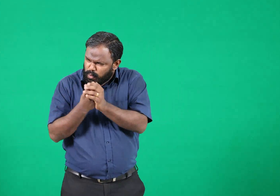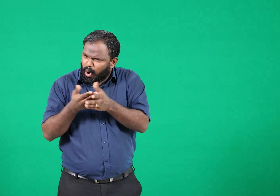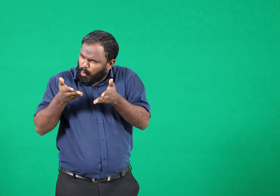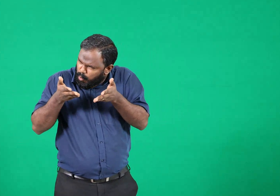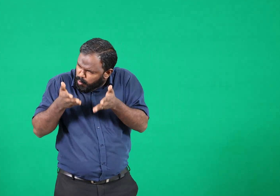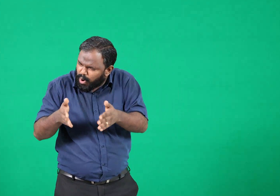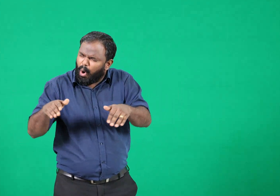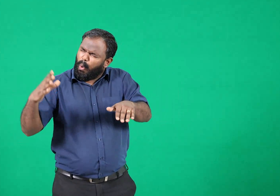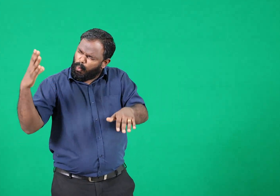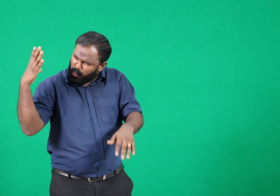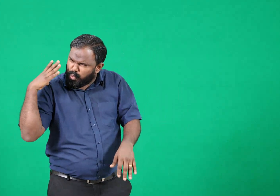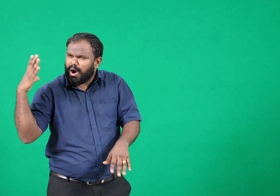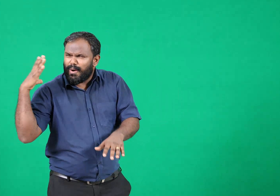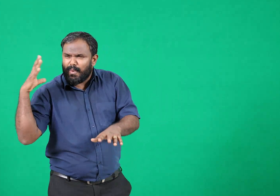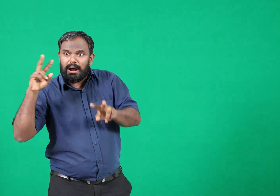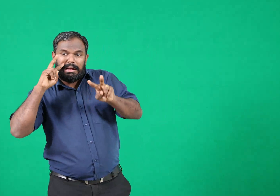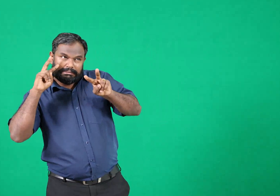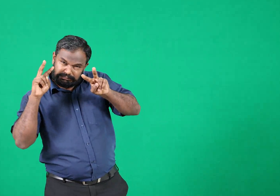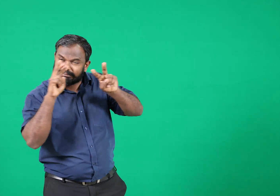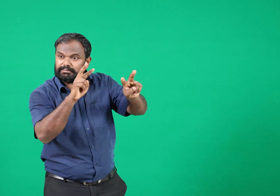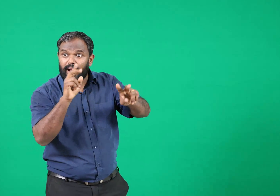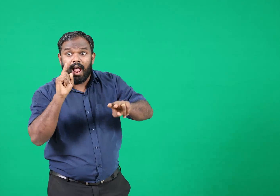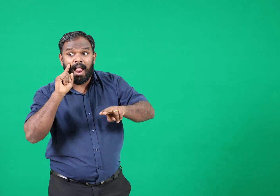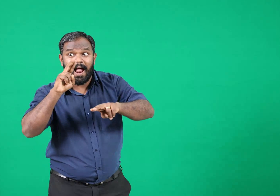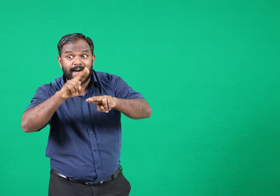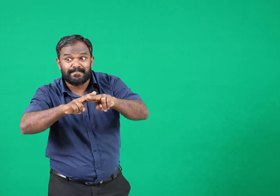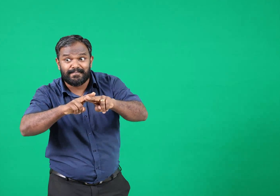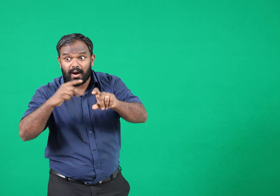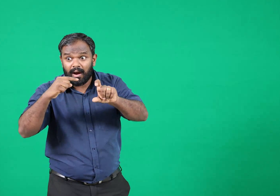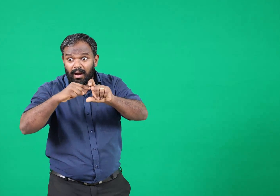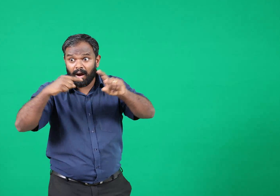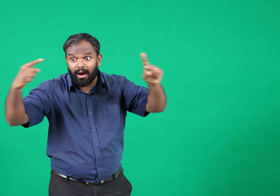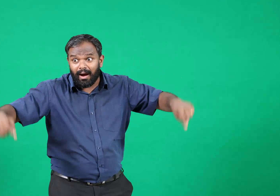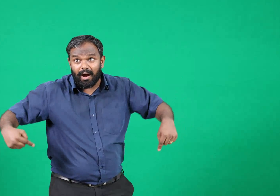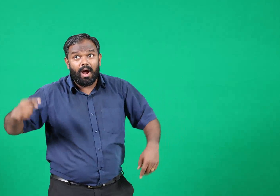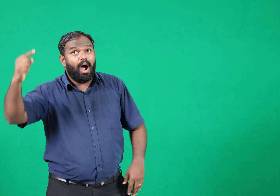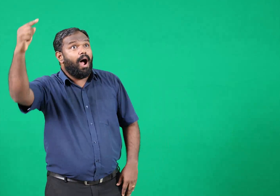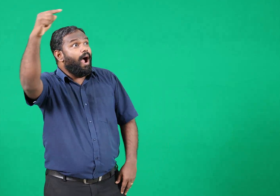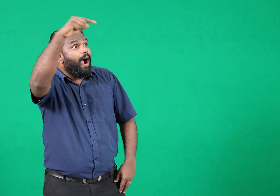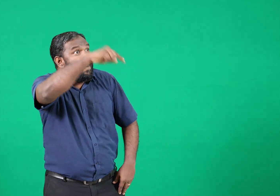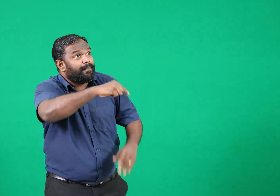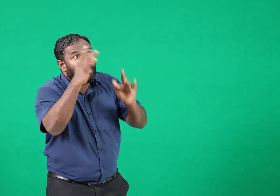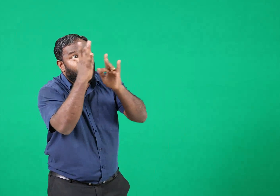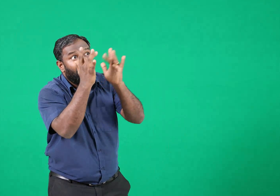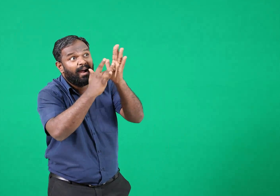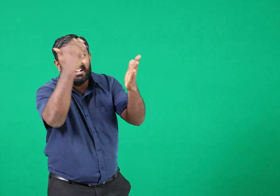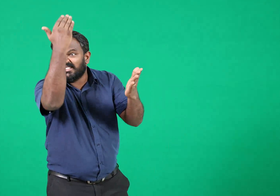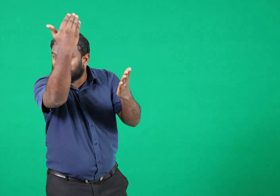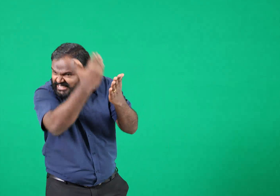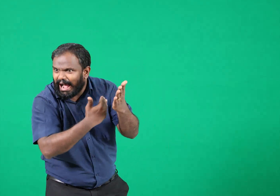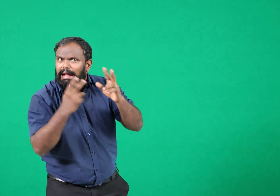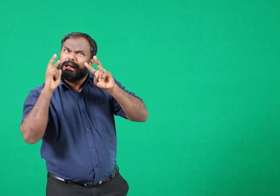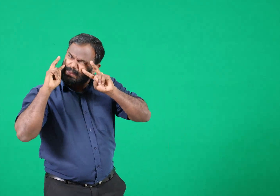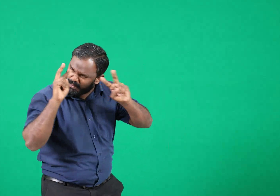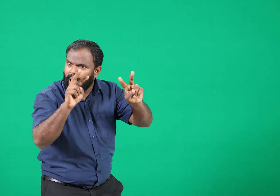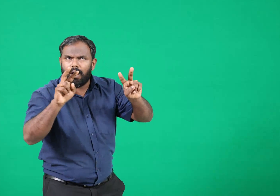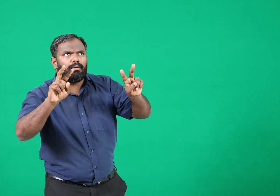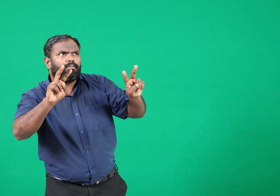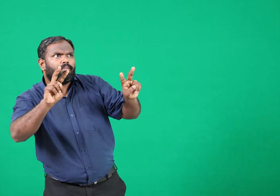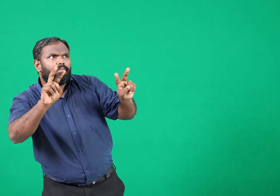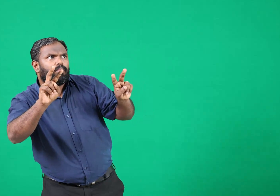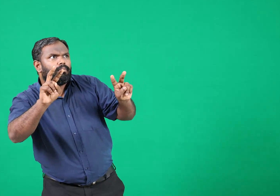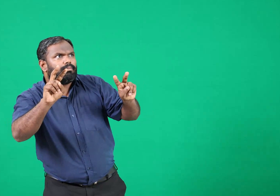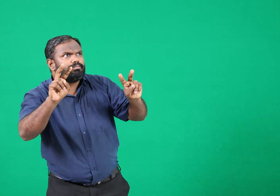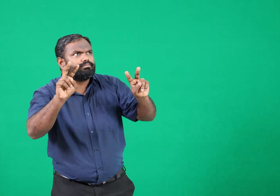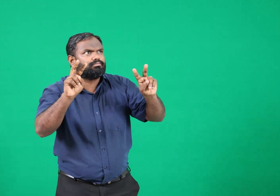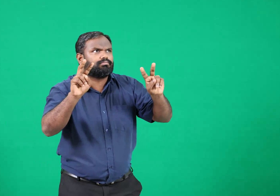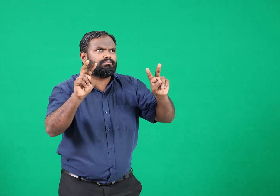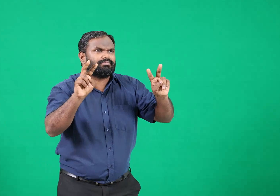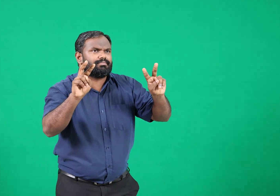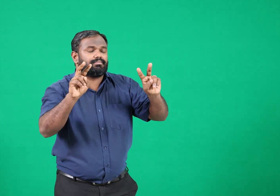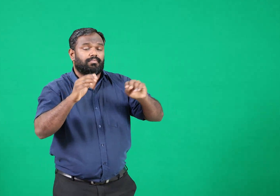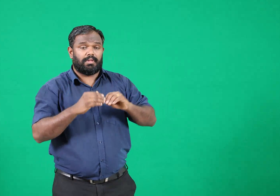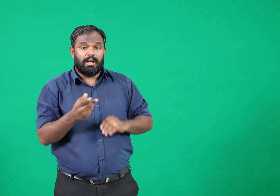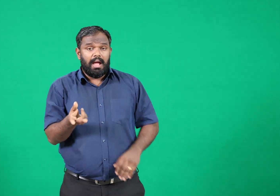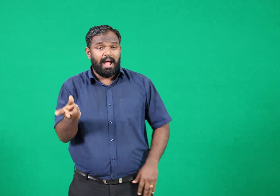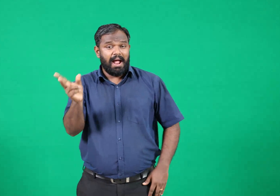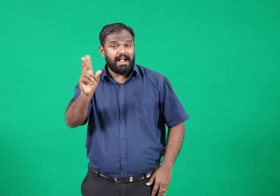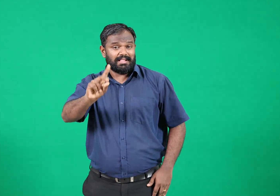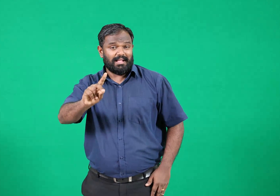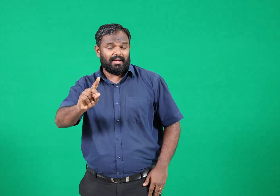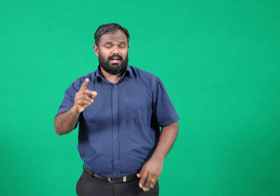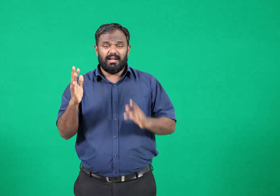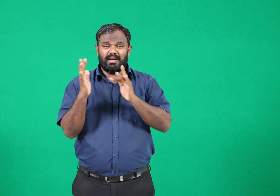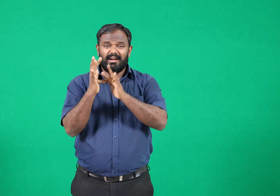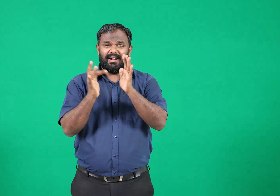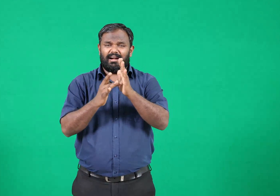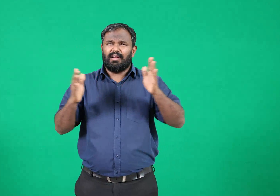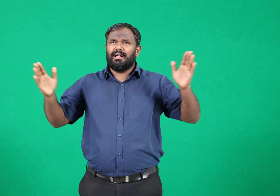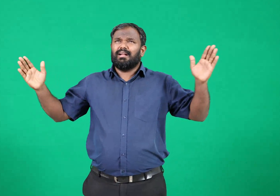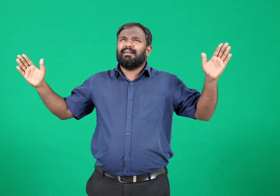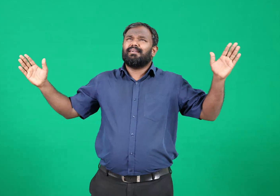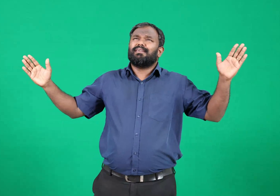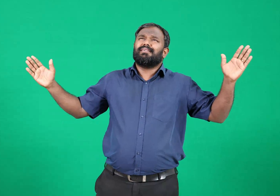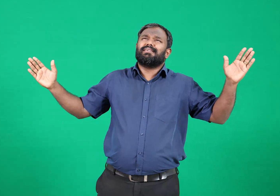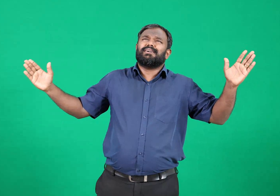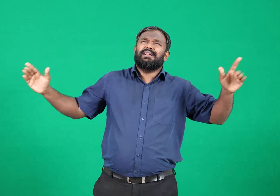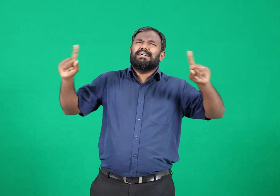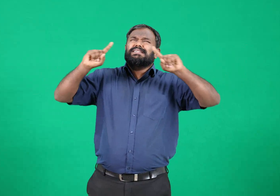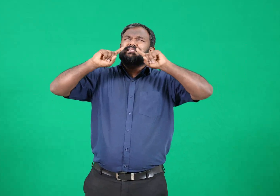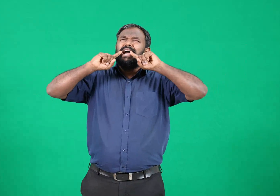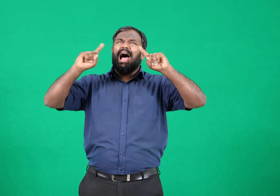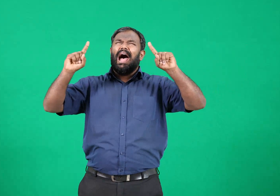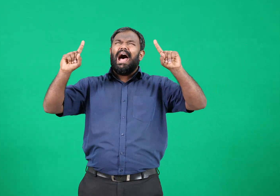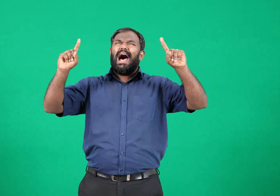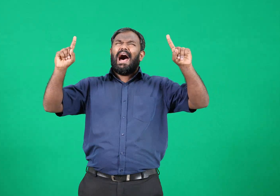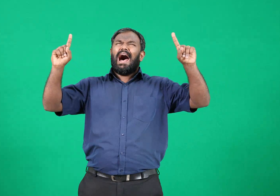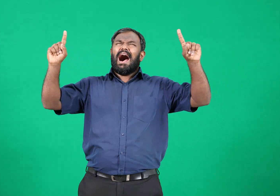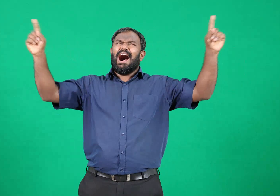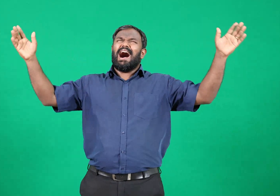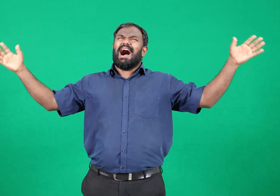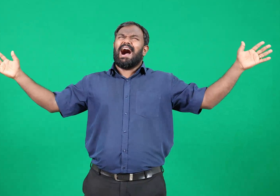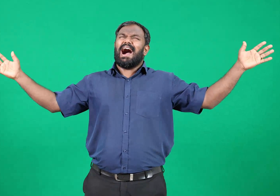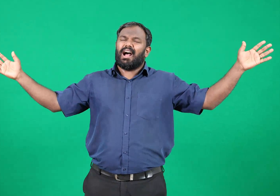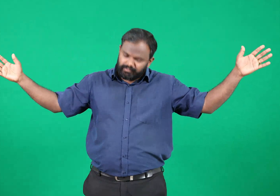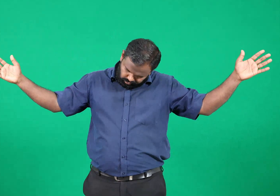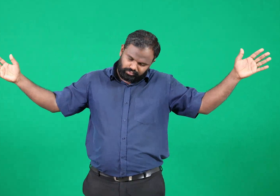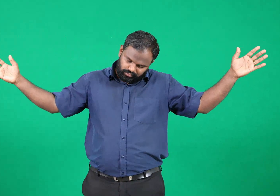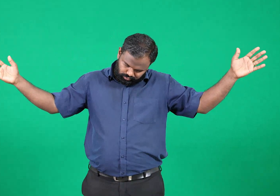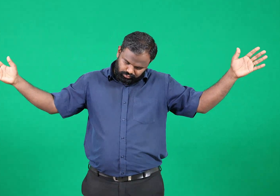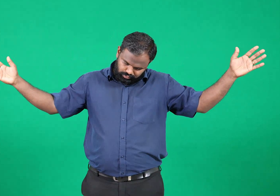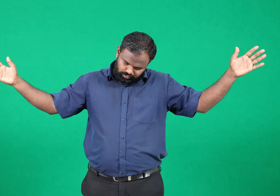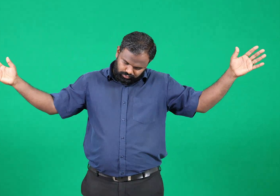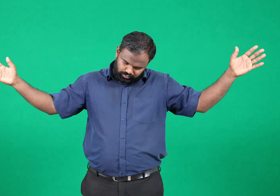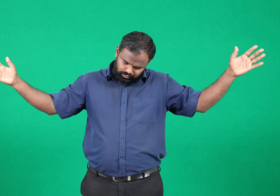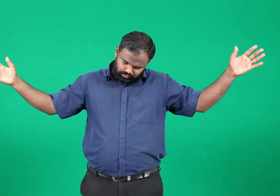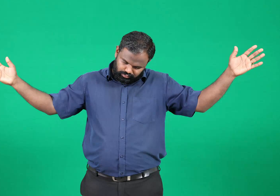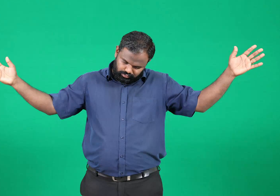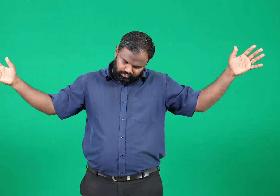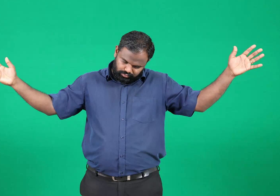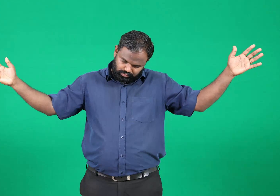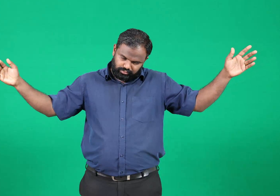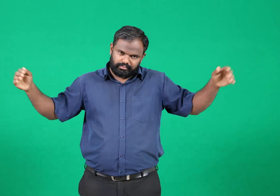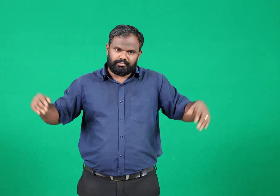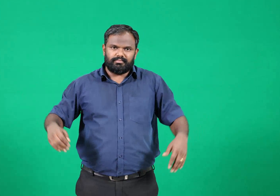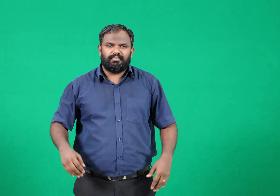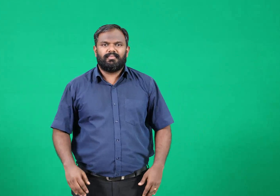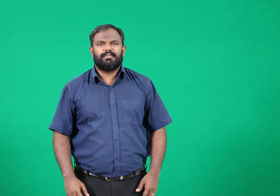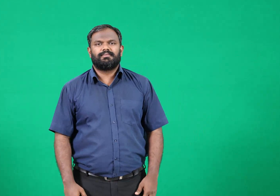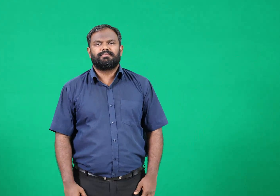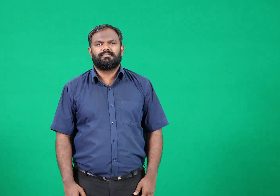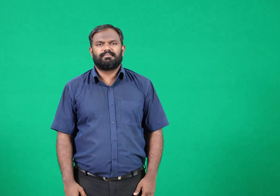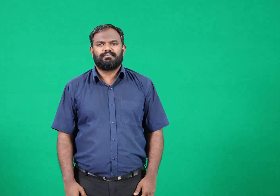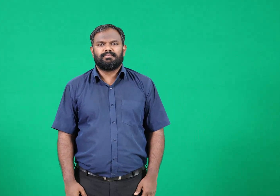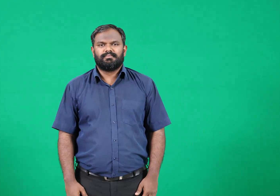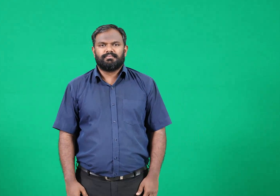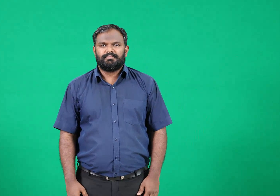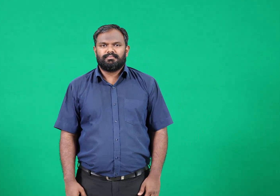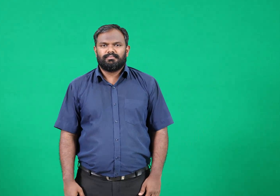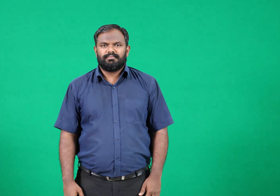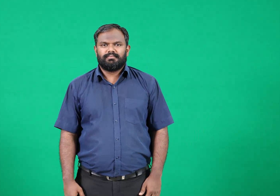Let us see if Elijah comes to save Him." When Jesus had cried out again in a loud voice, He yielded up His spirit.